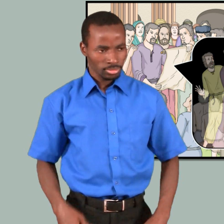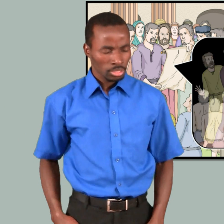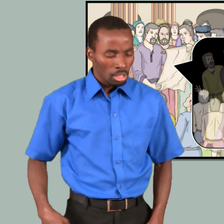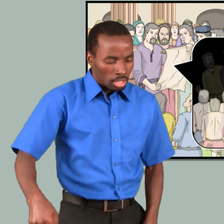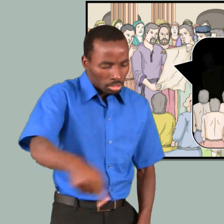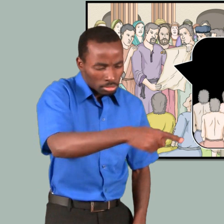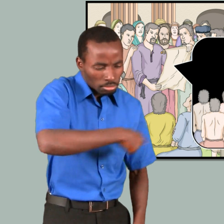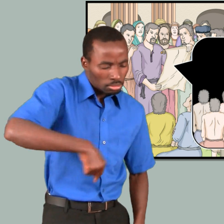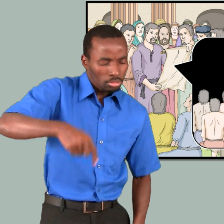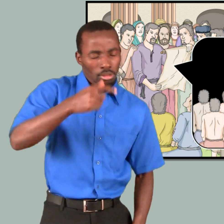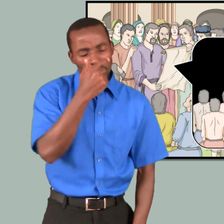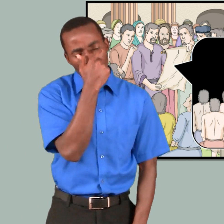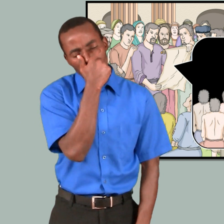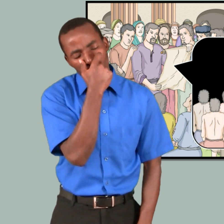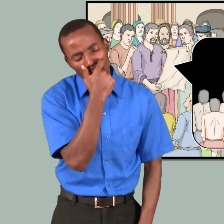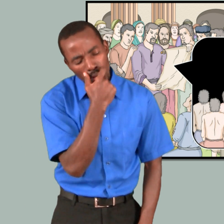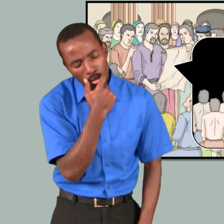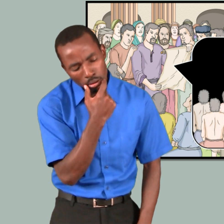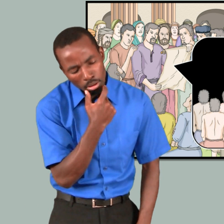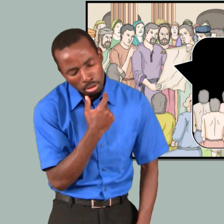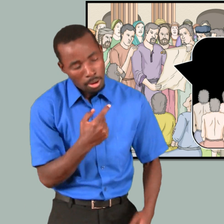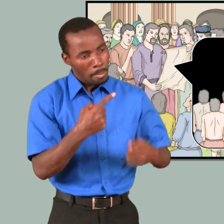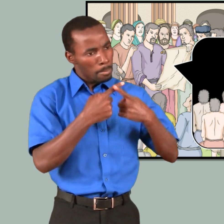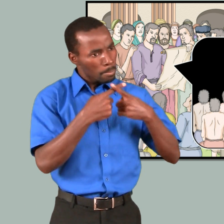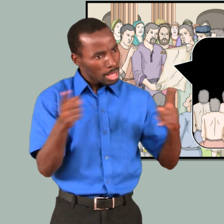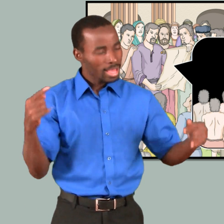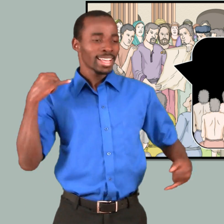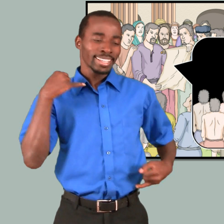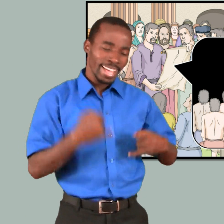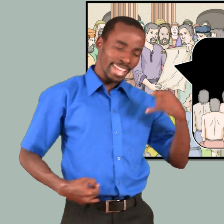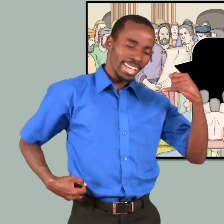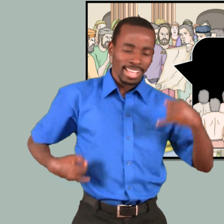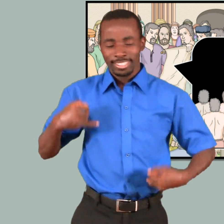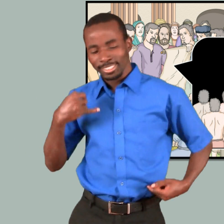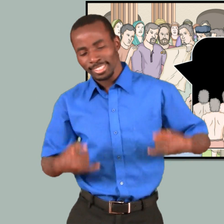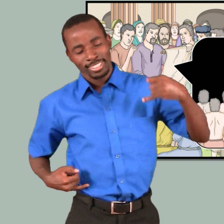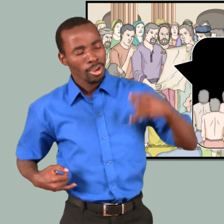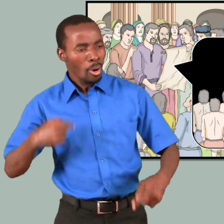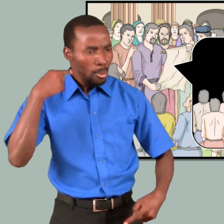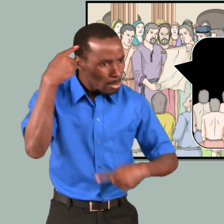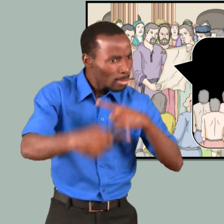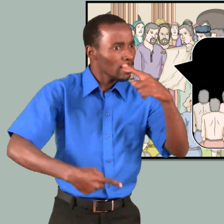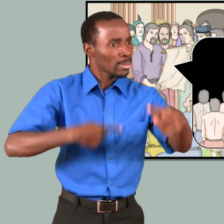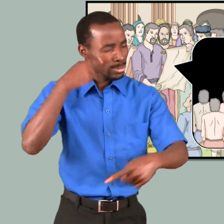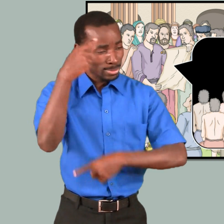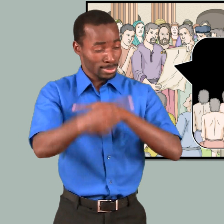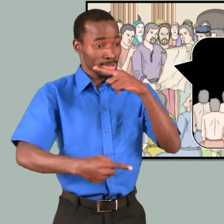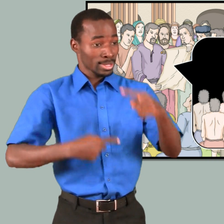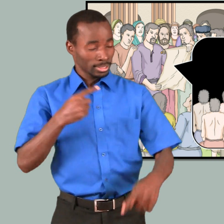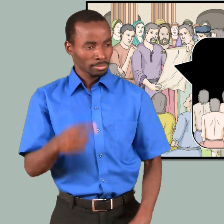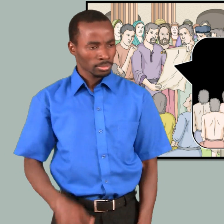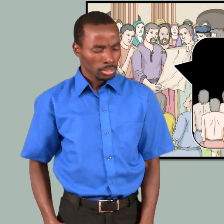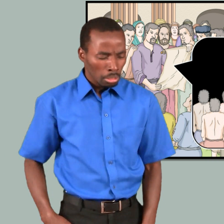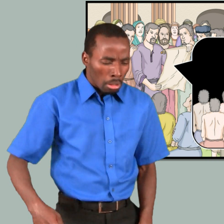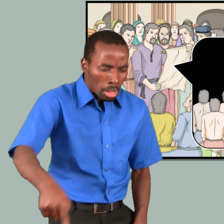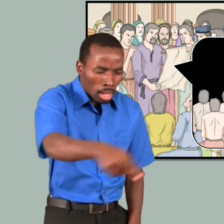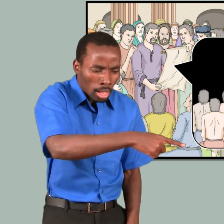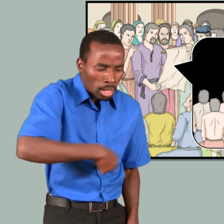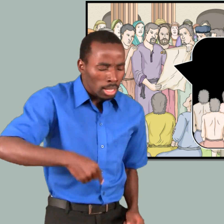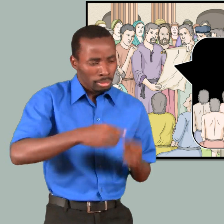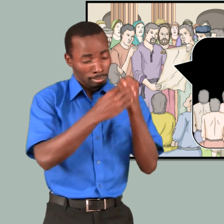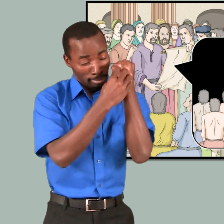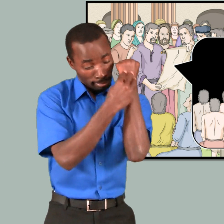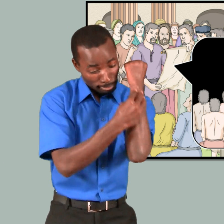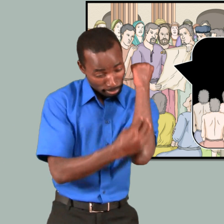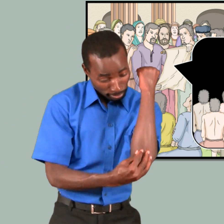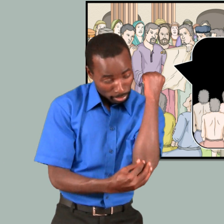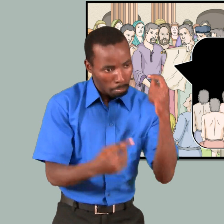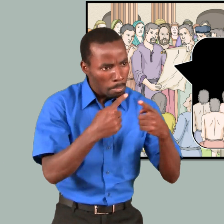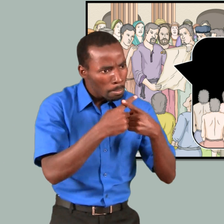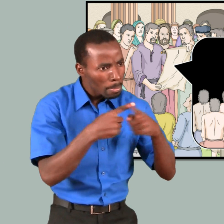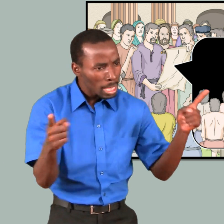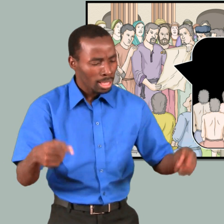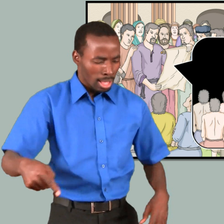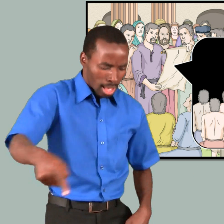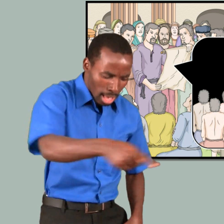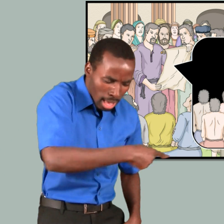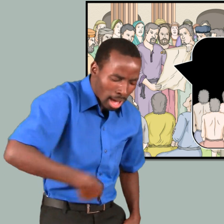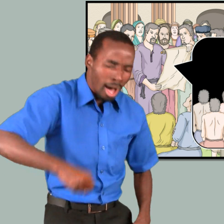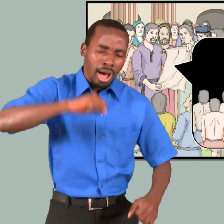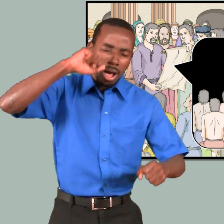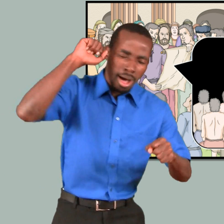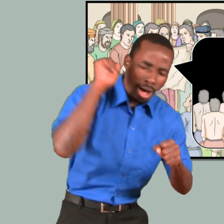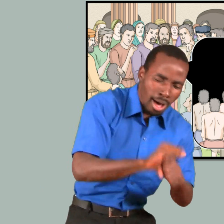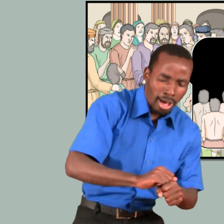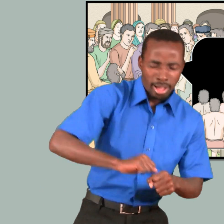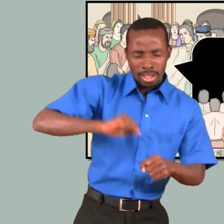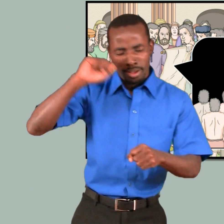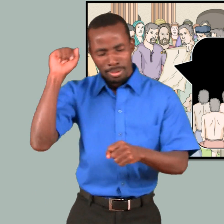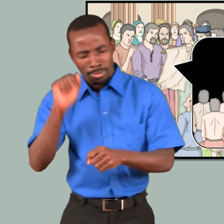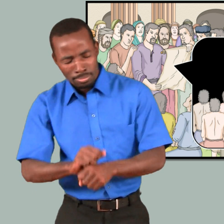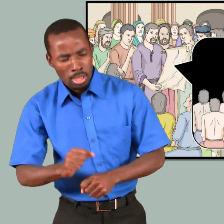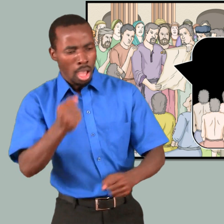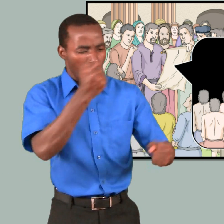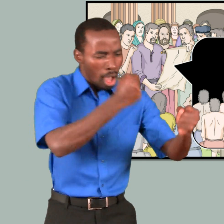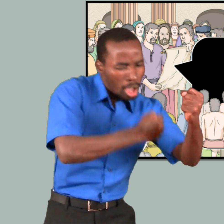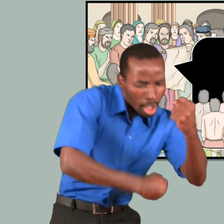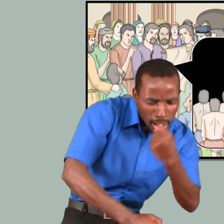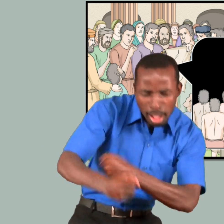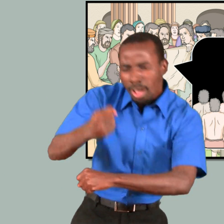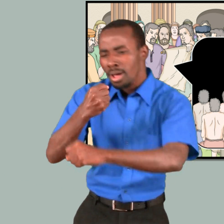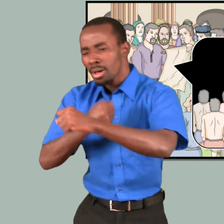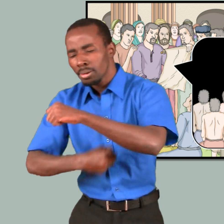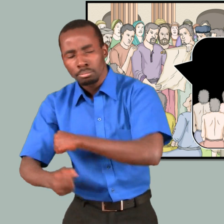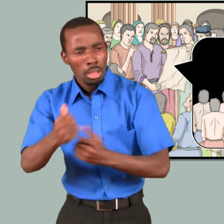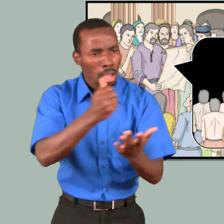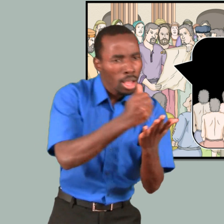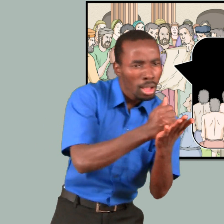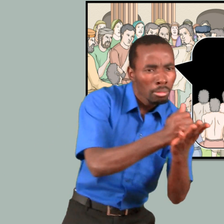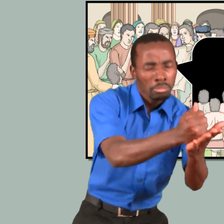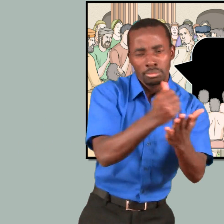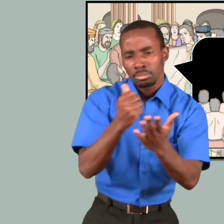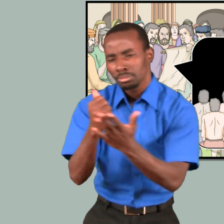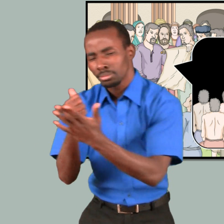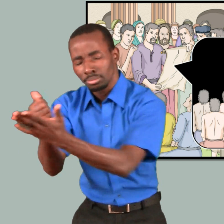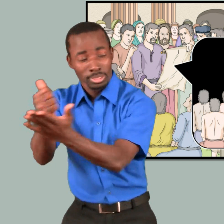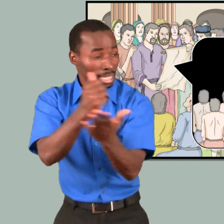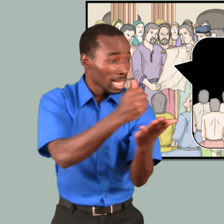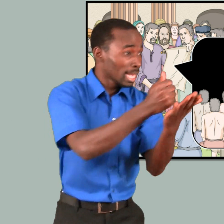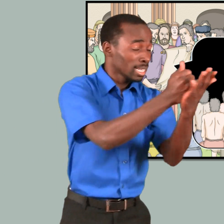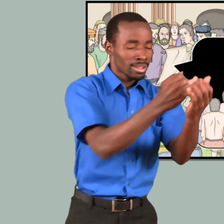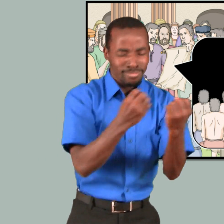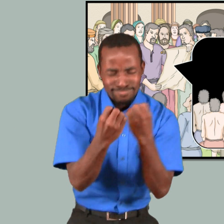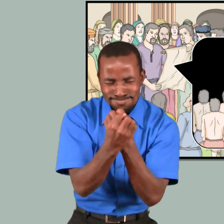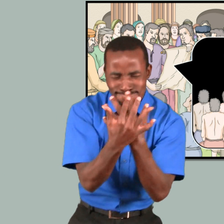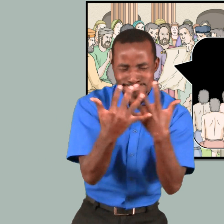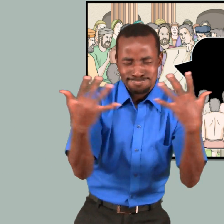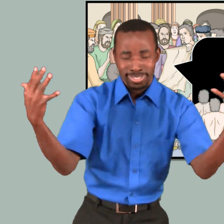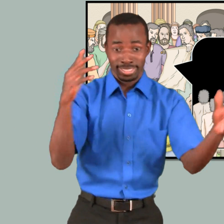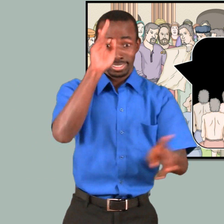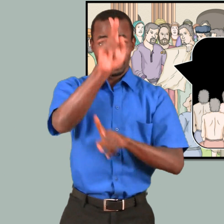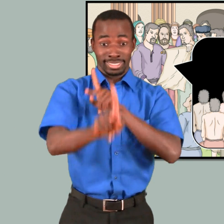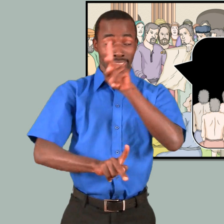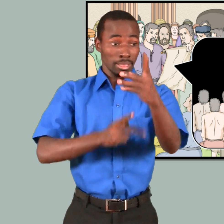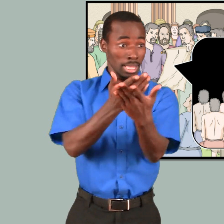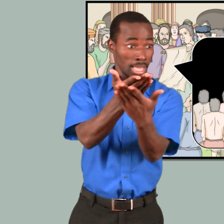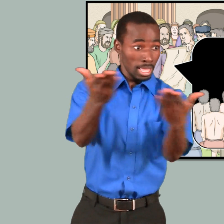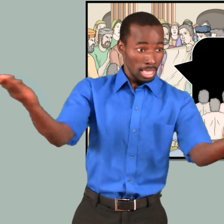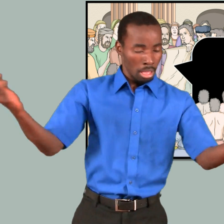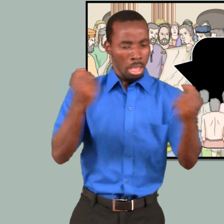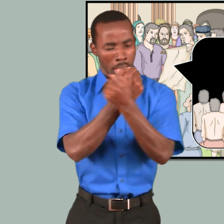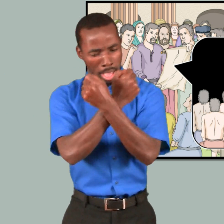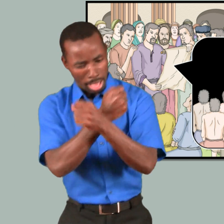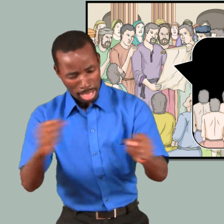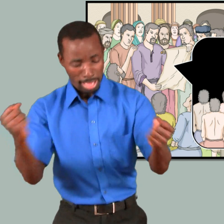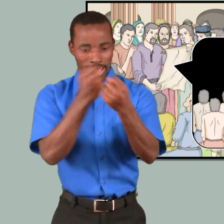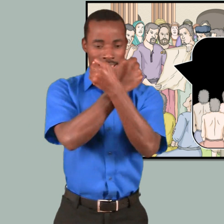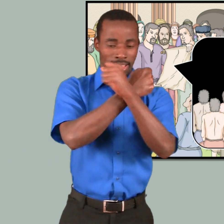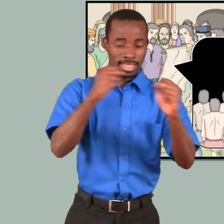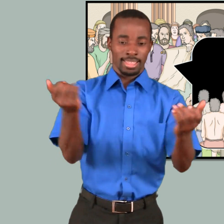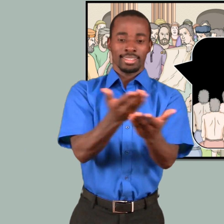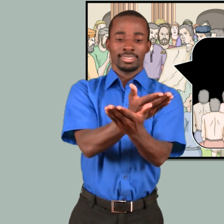sorrowful, yet always rejoicing;